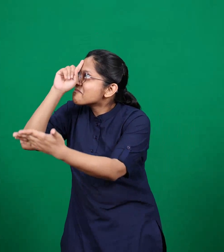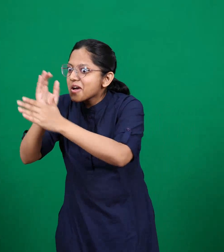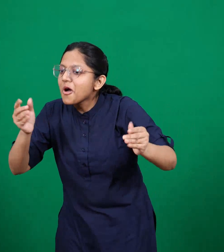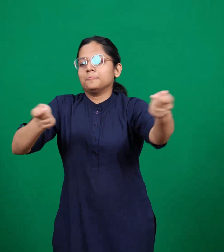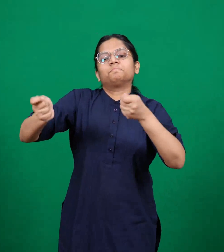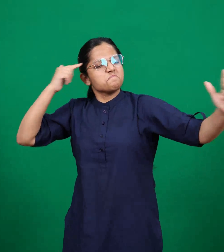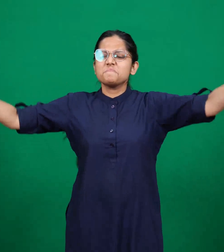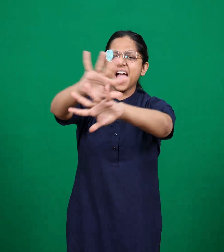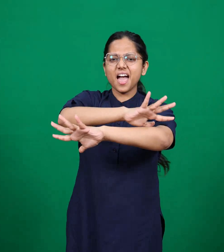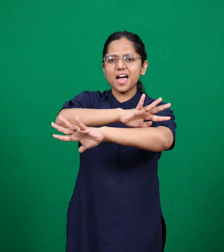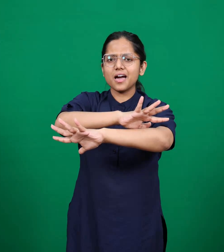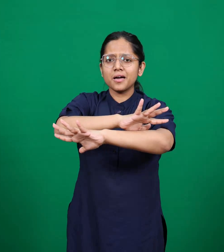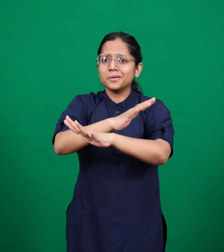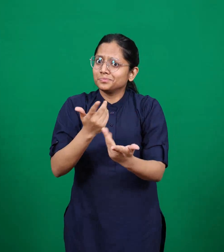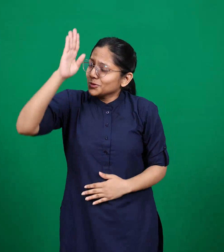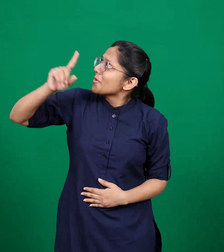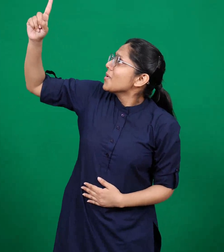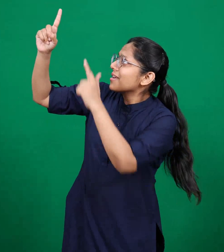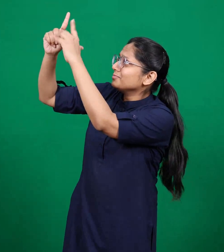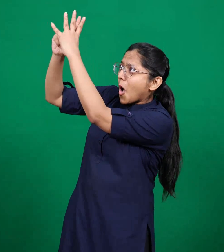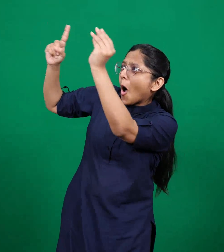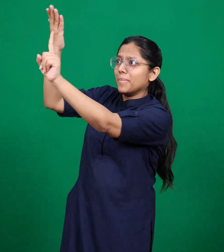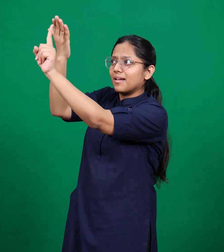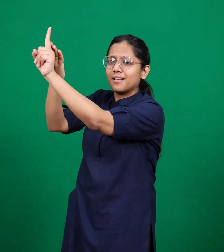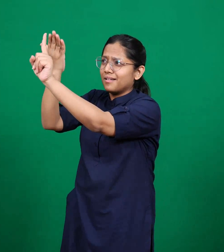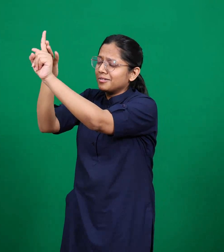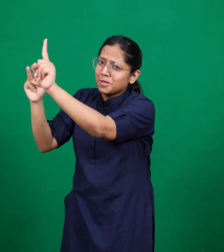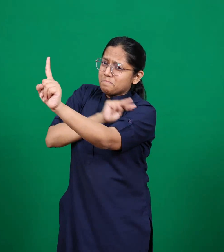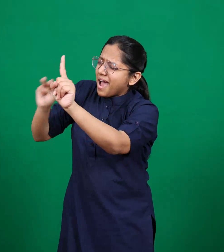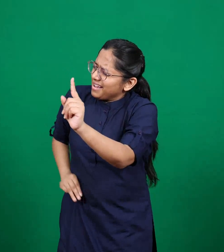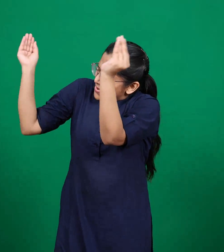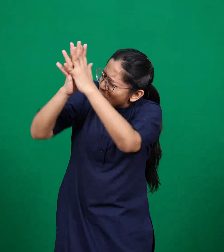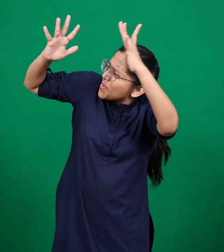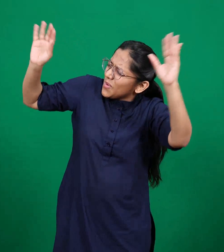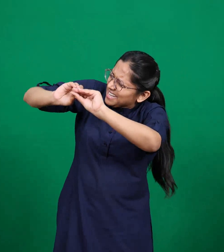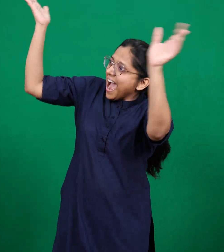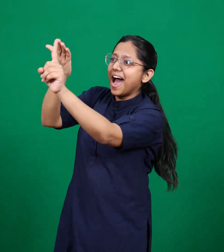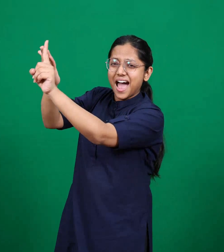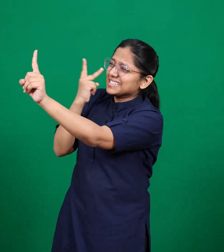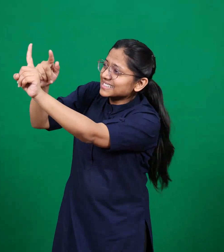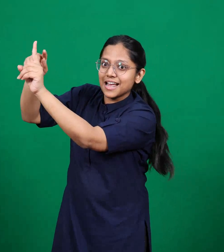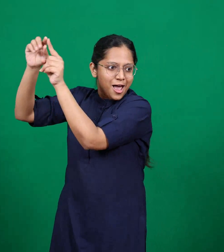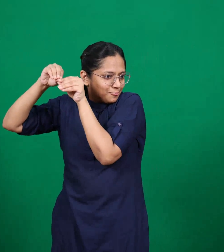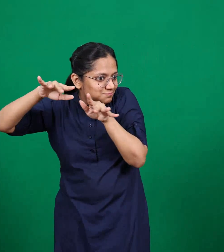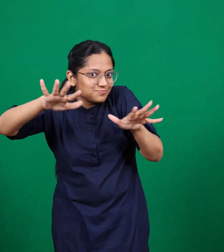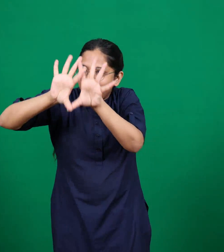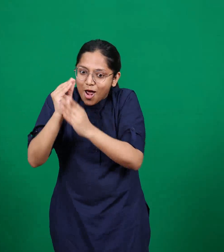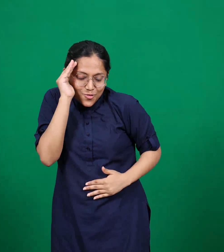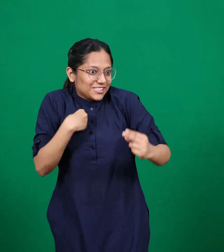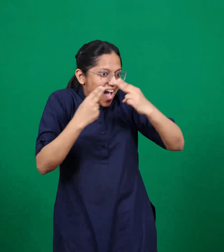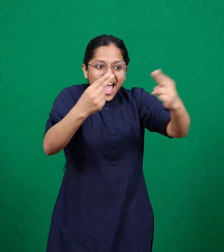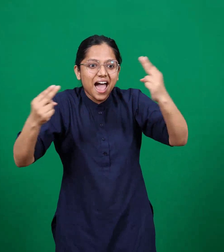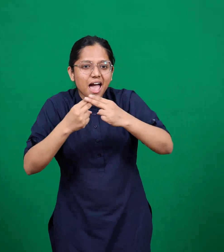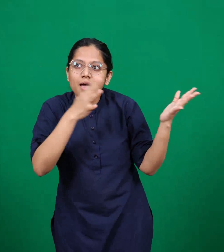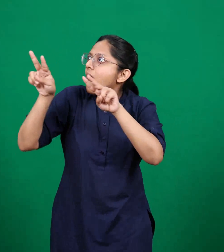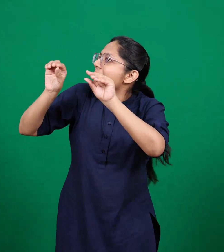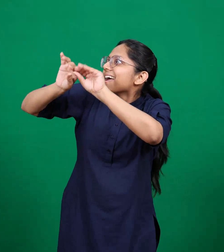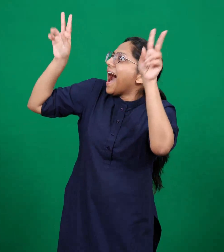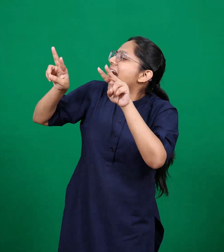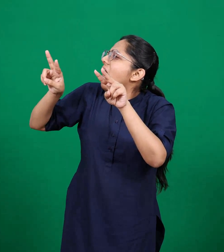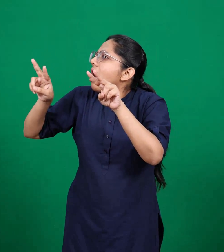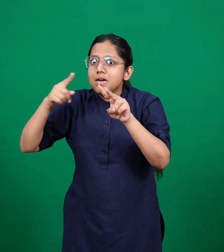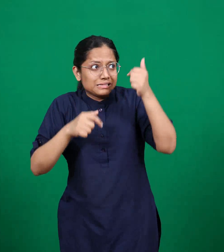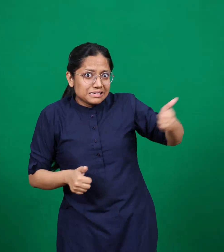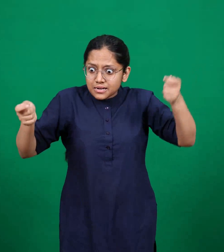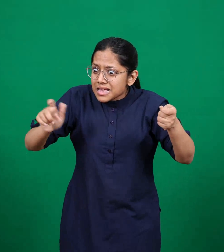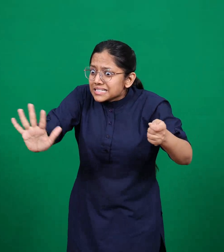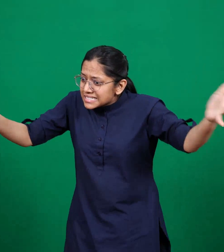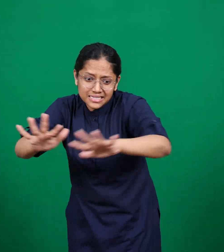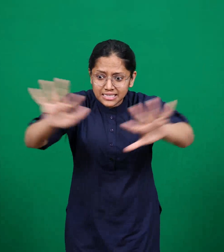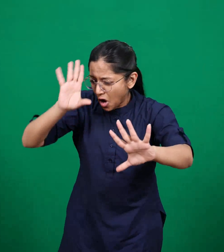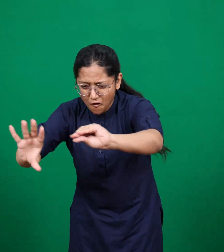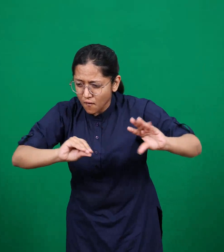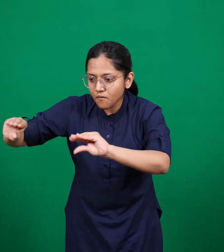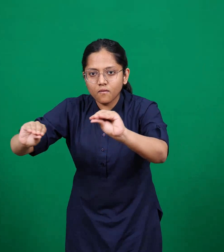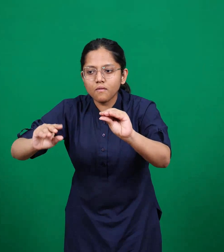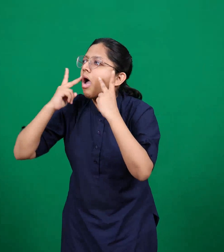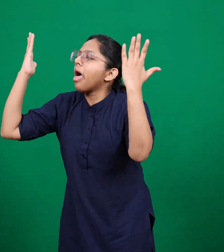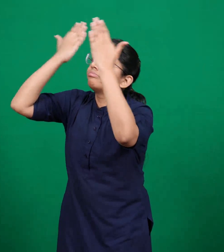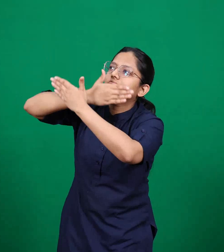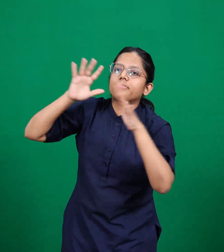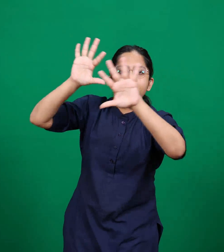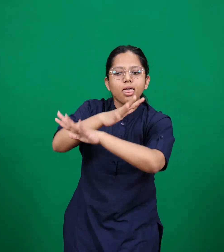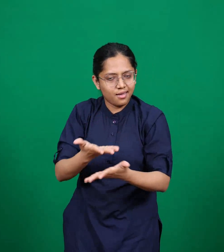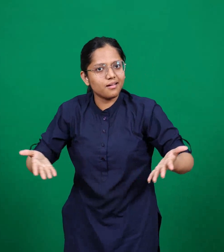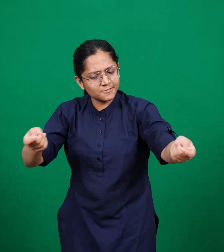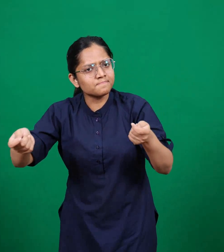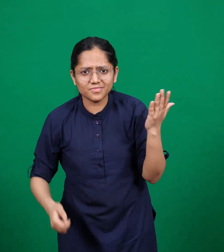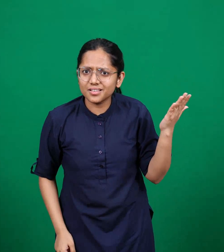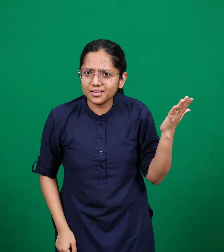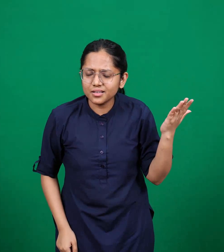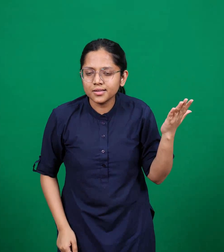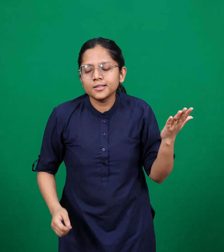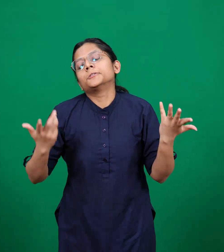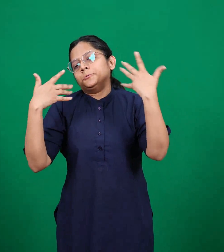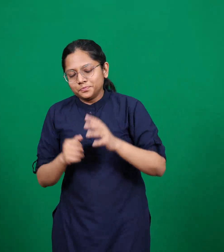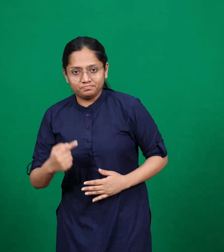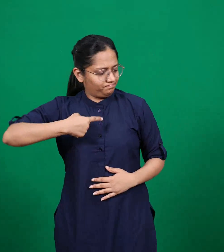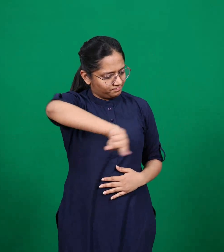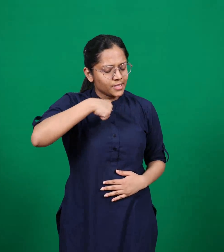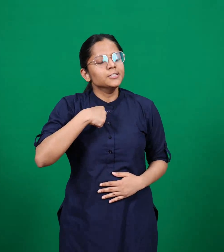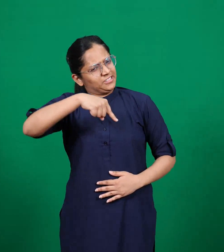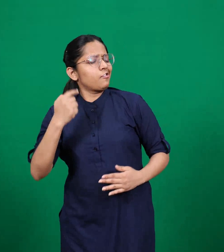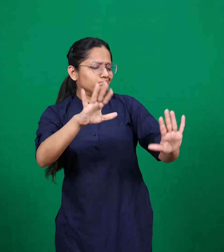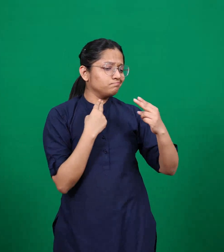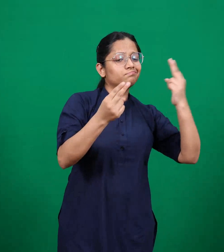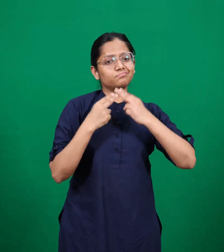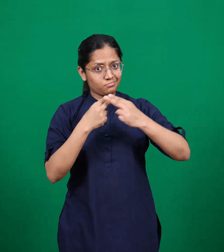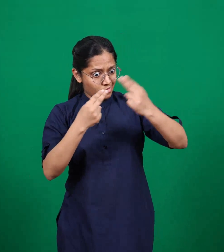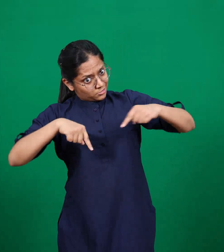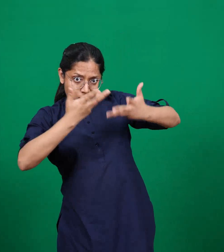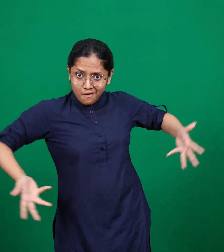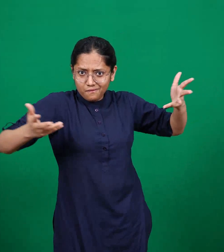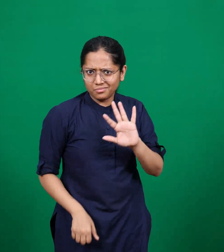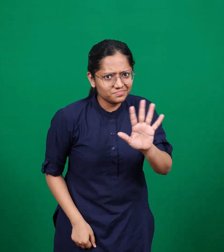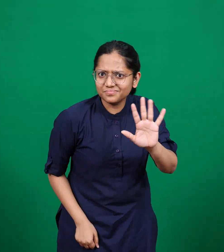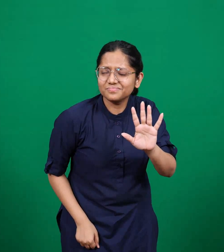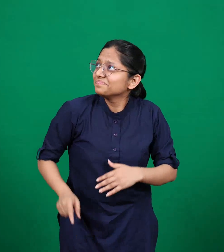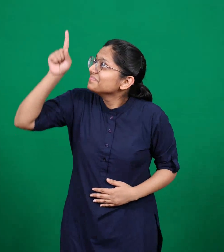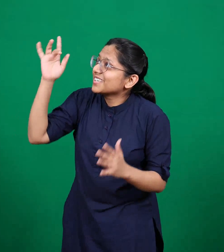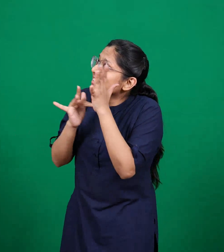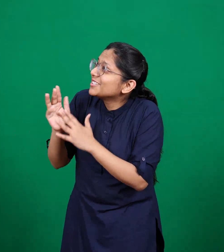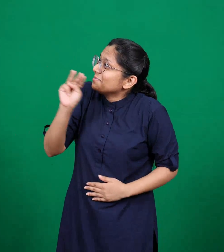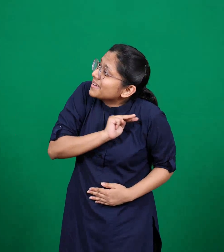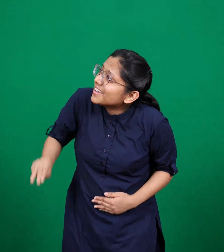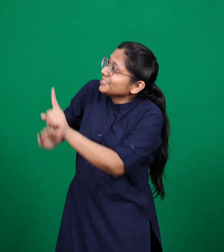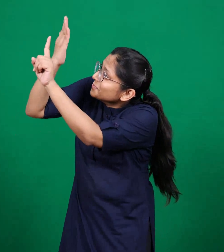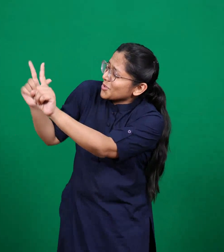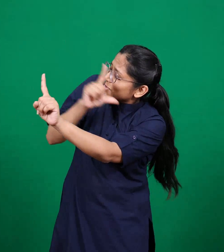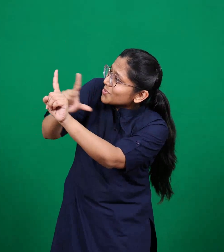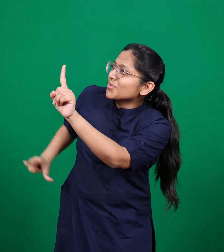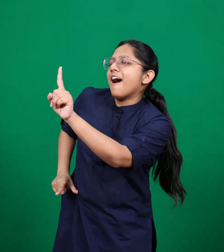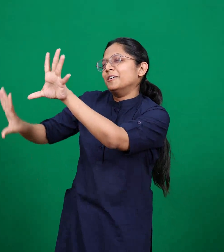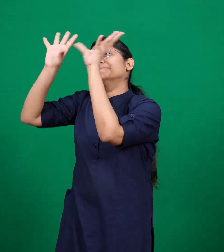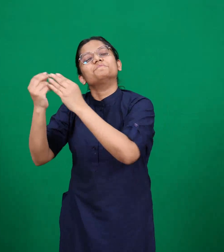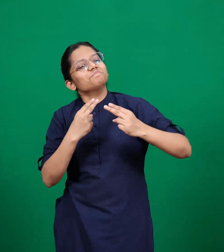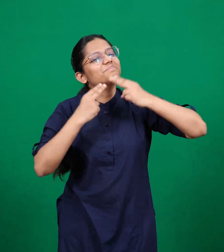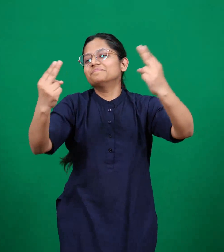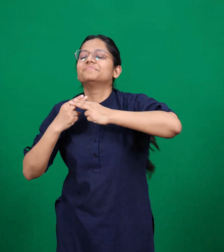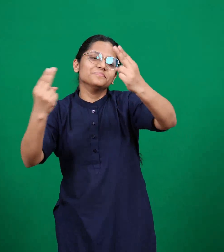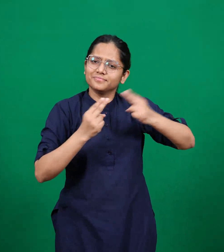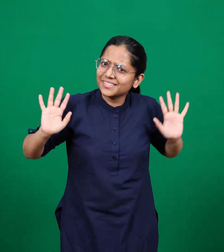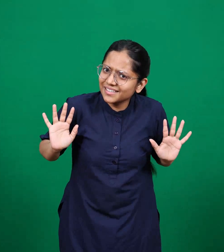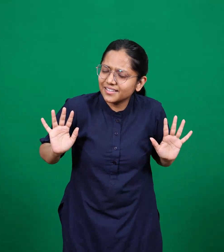The god of this age has blinded the minds of unbelievers so they cannot see the light of the gospel of the glory of Christ, who is the image of God.